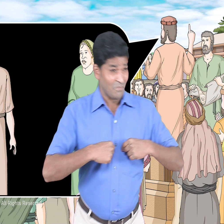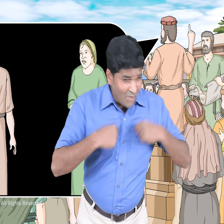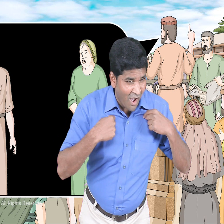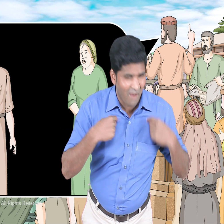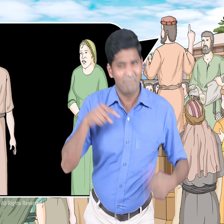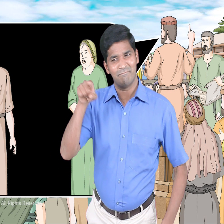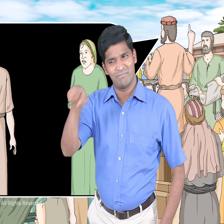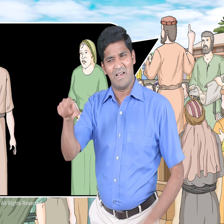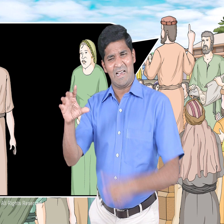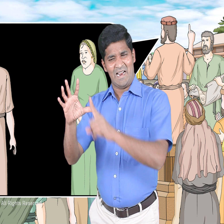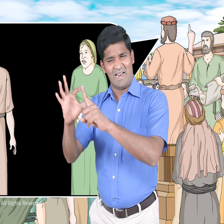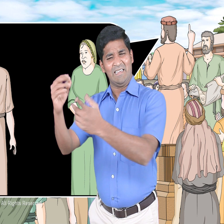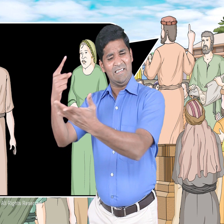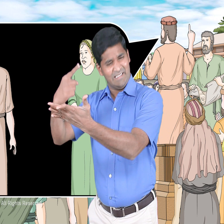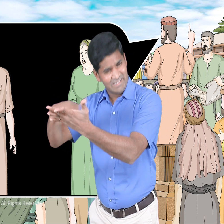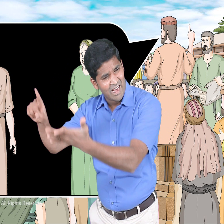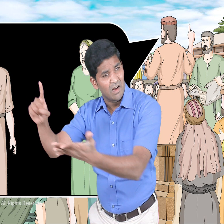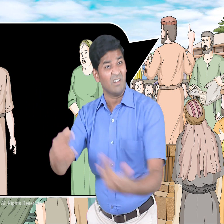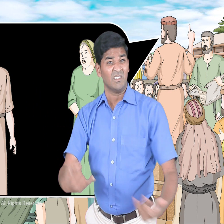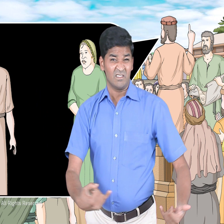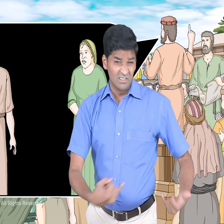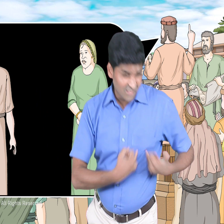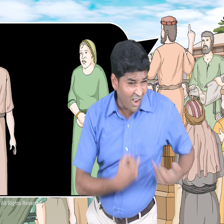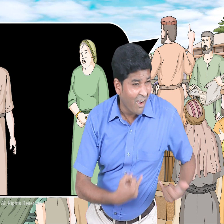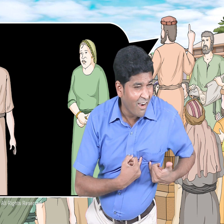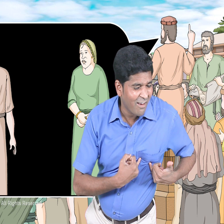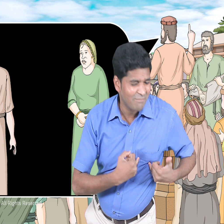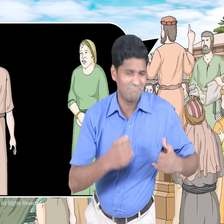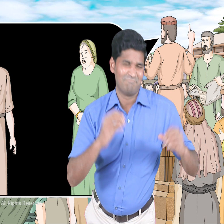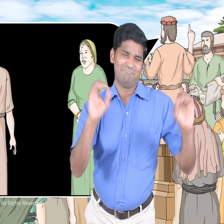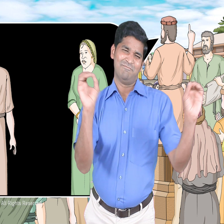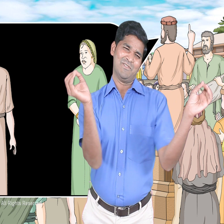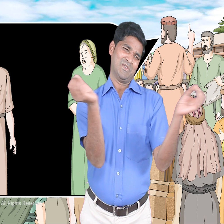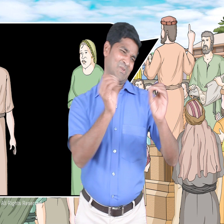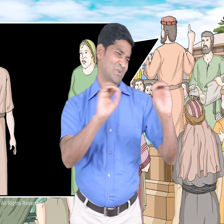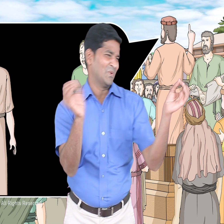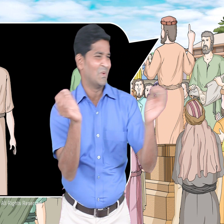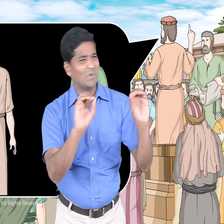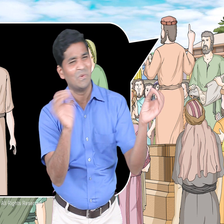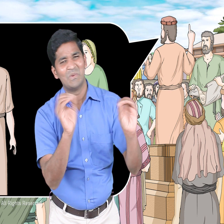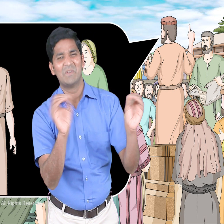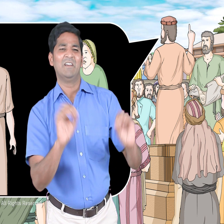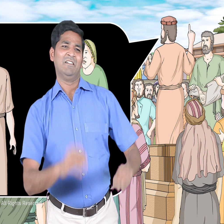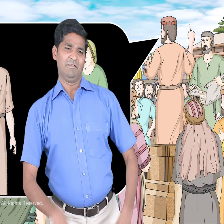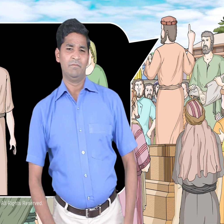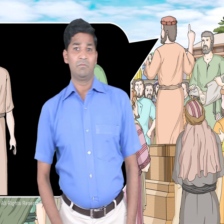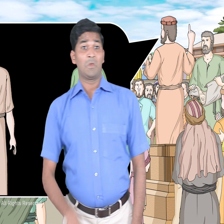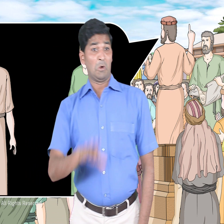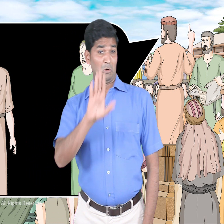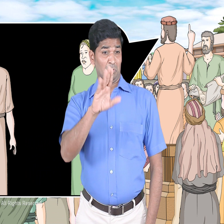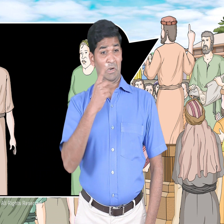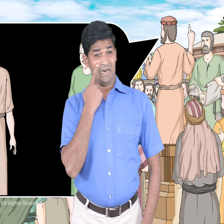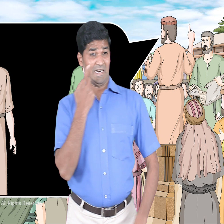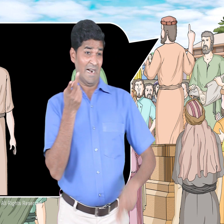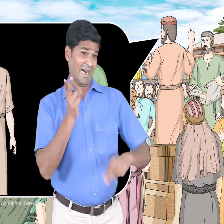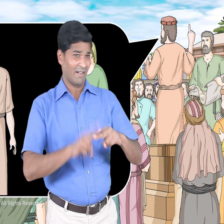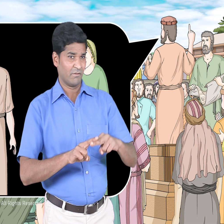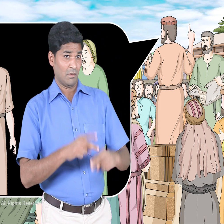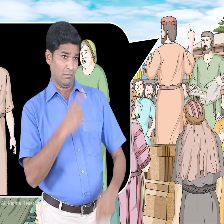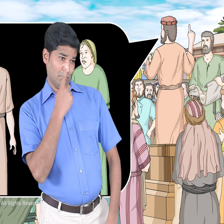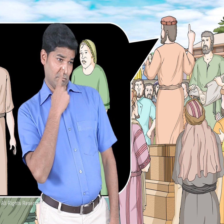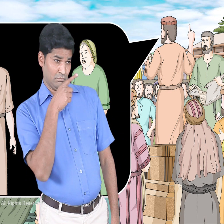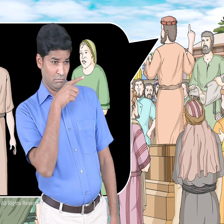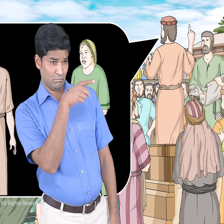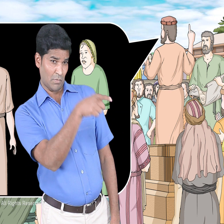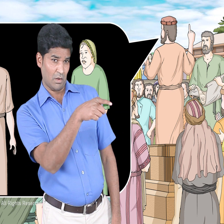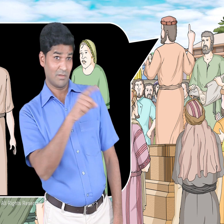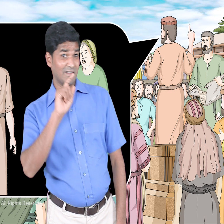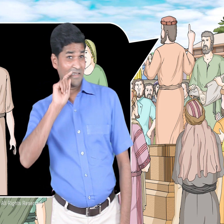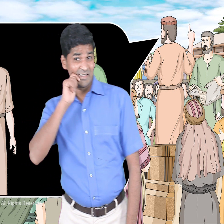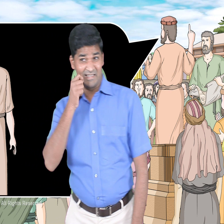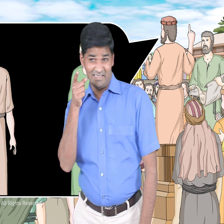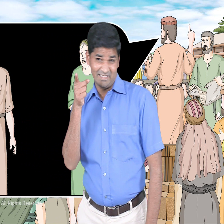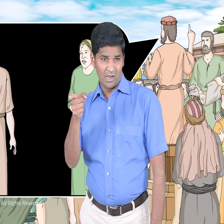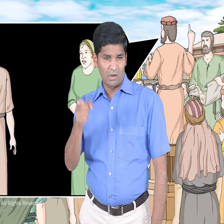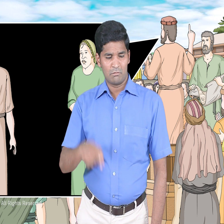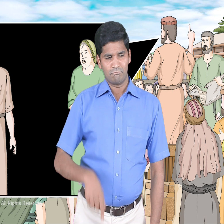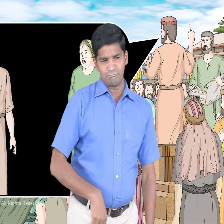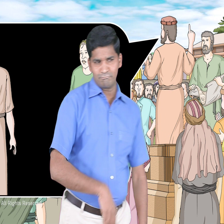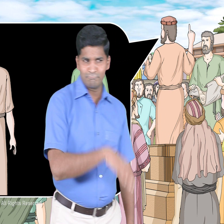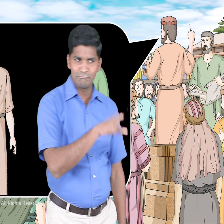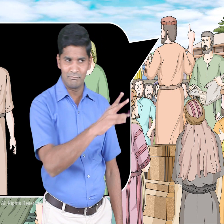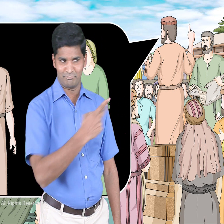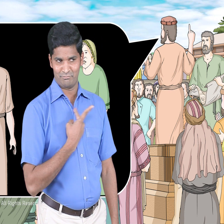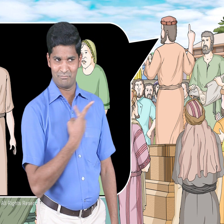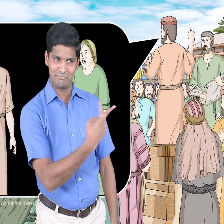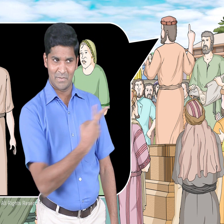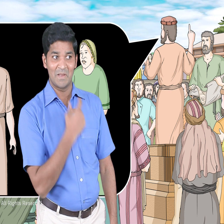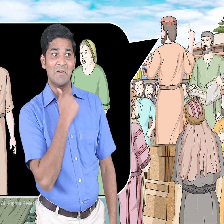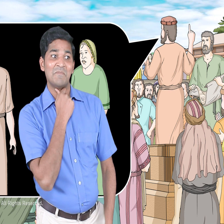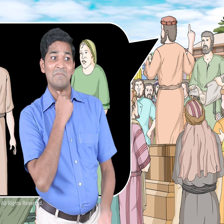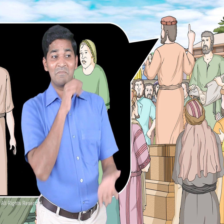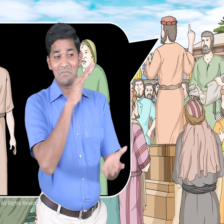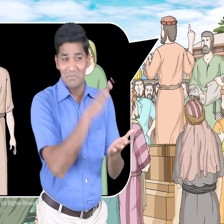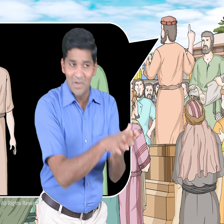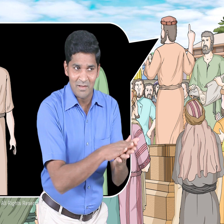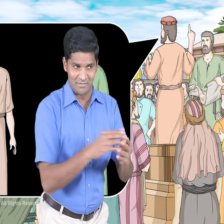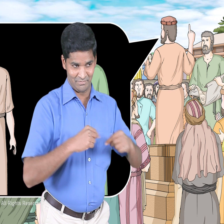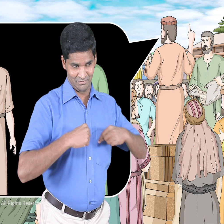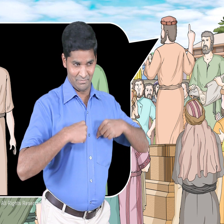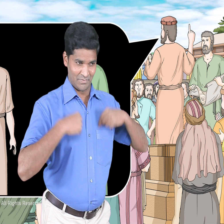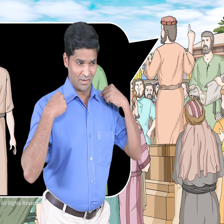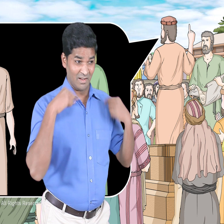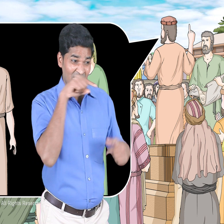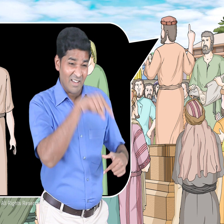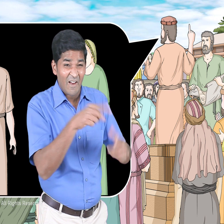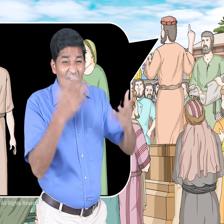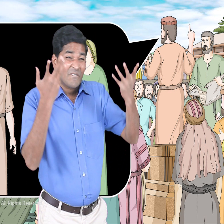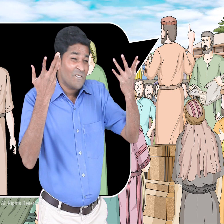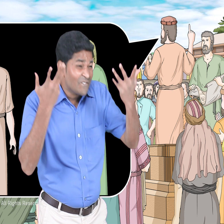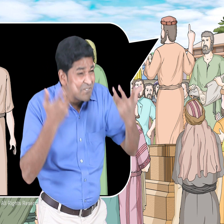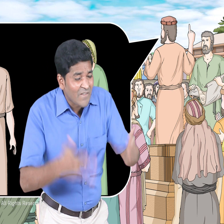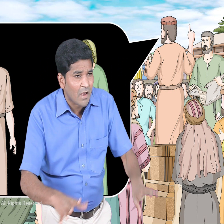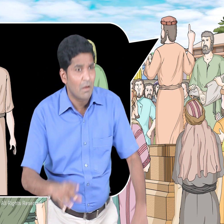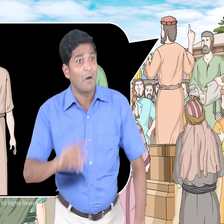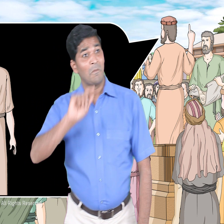he is not sinning; they should get married.